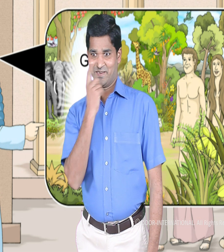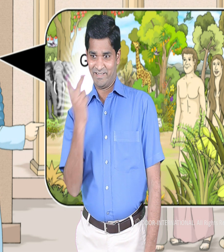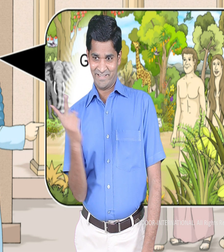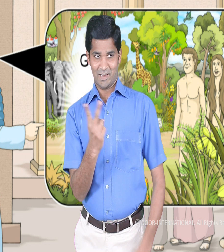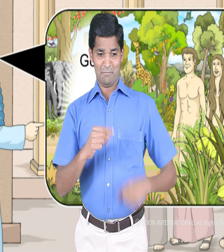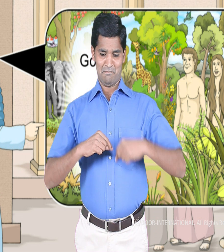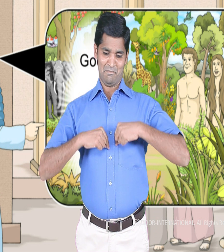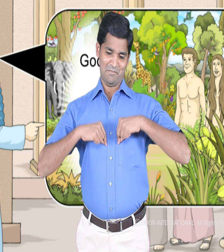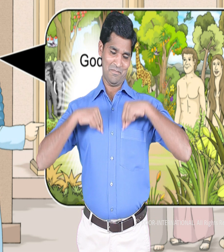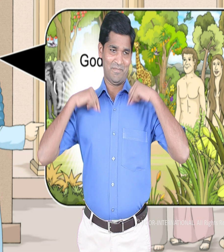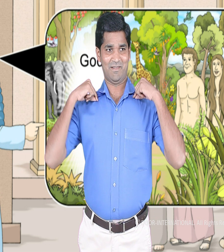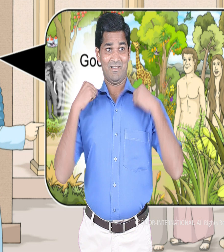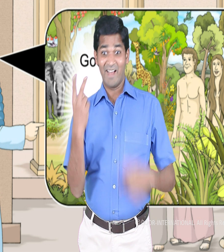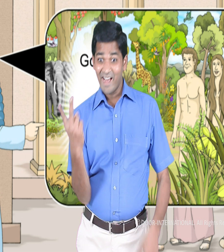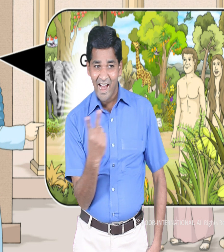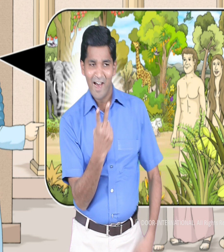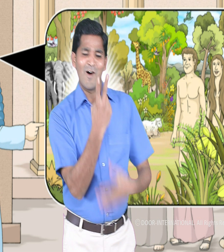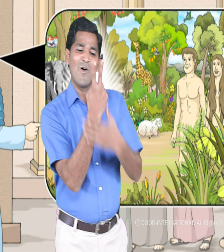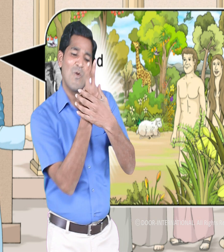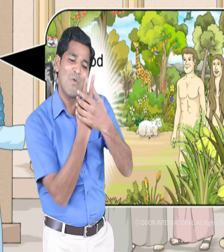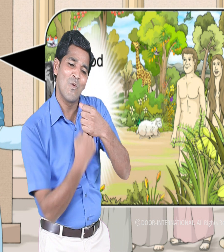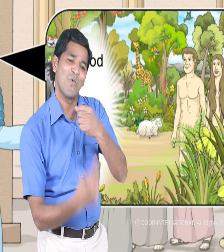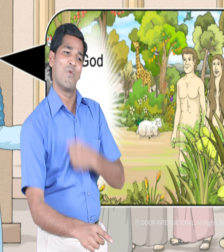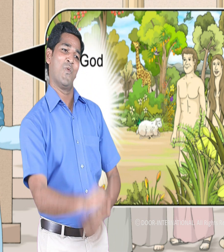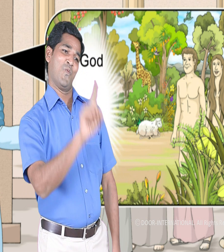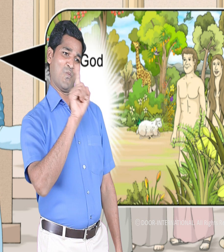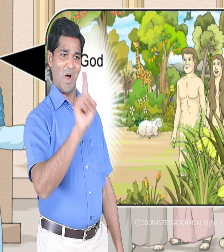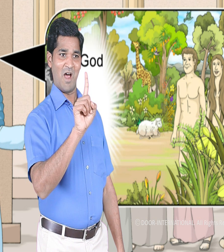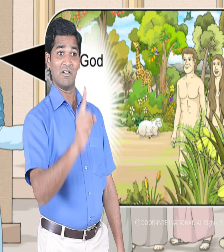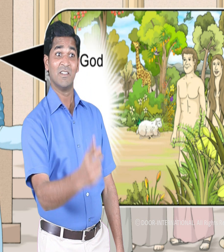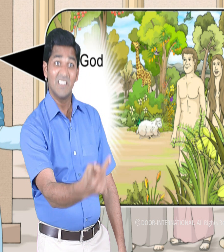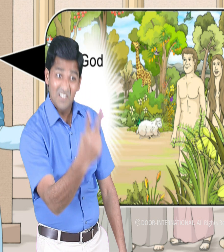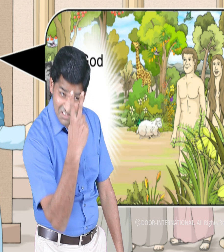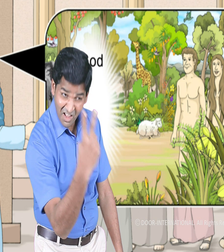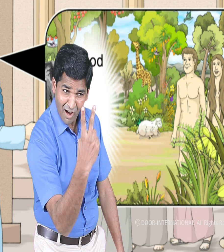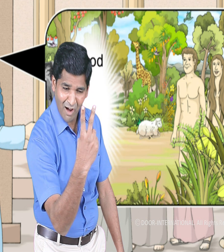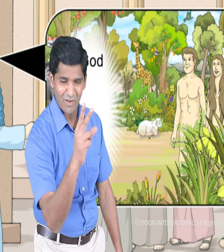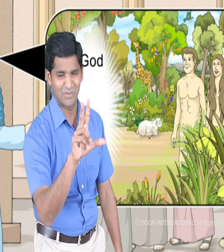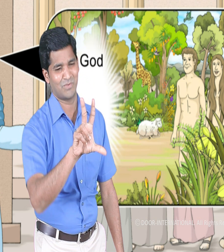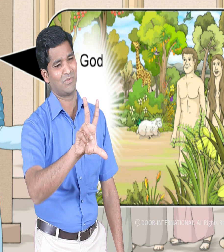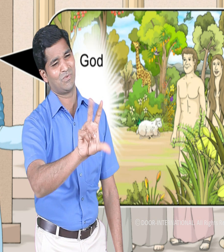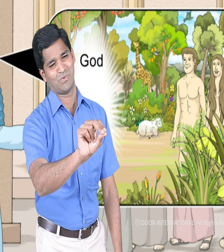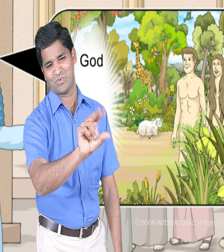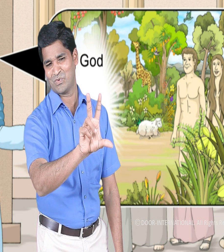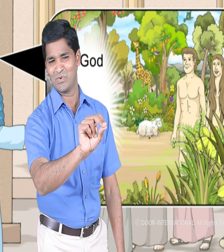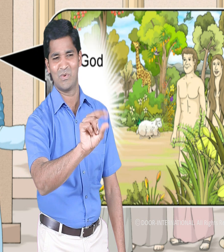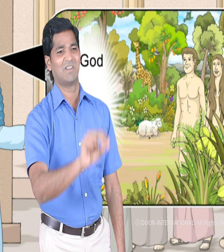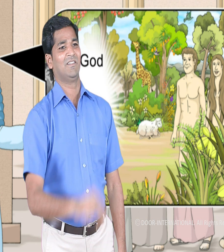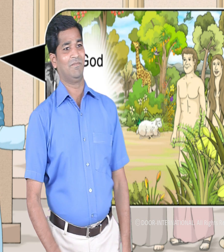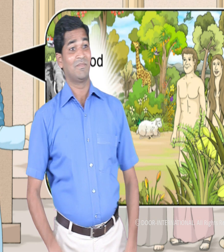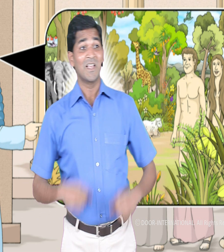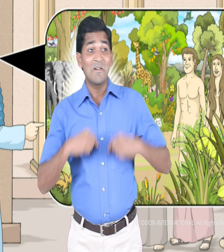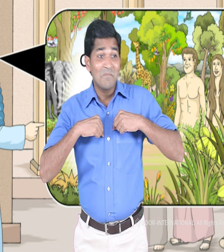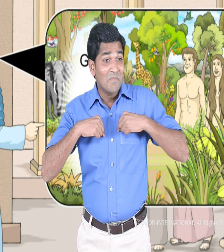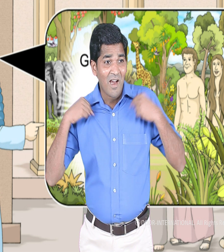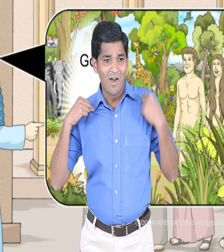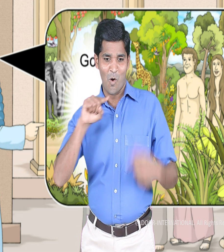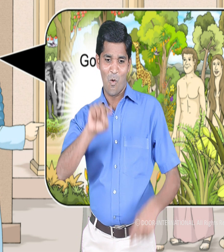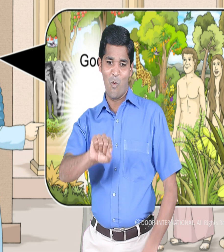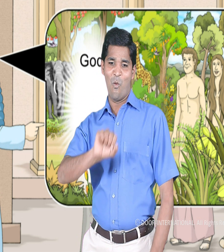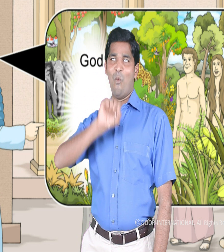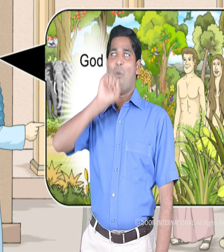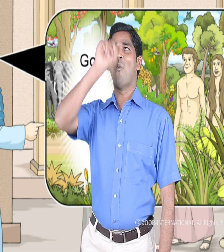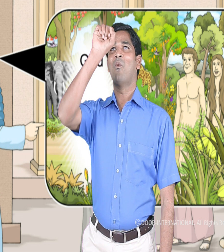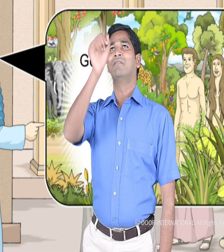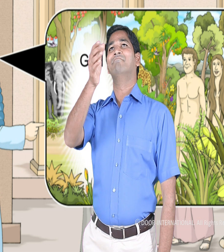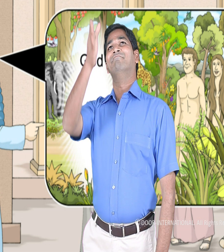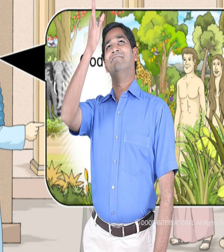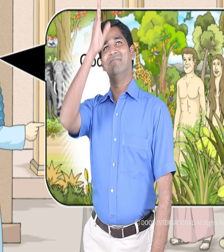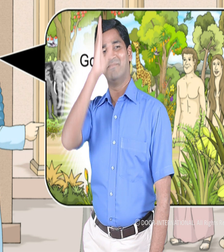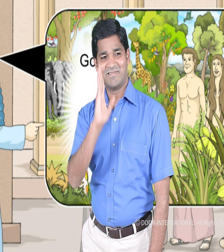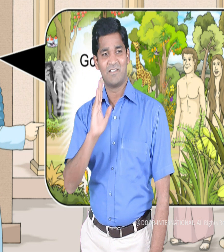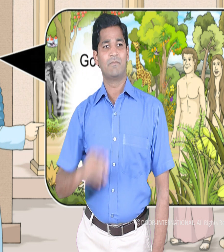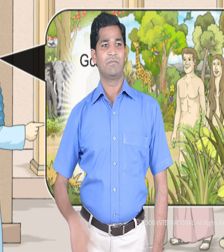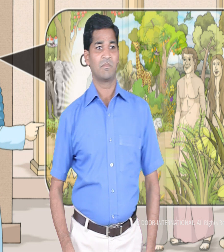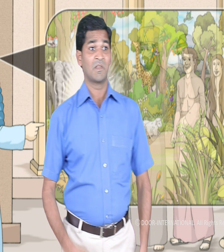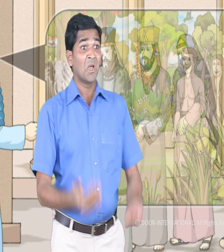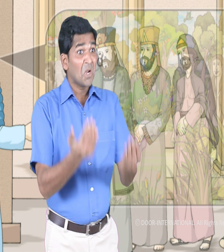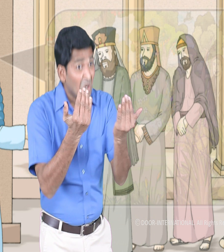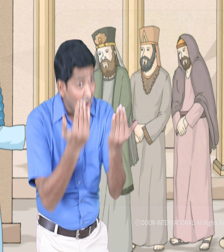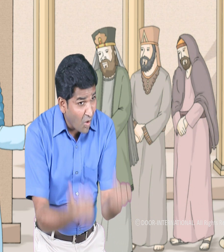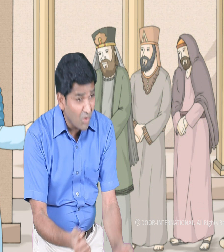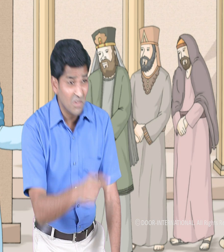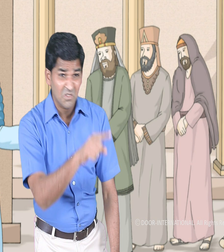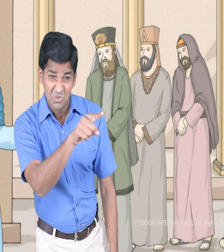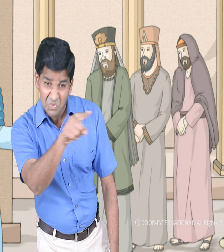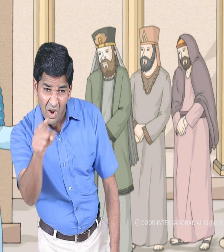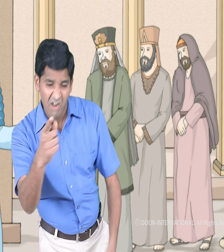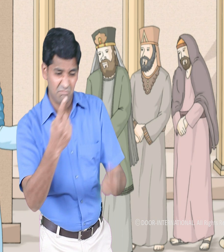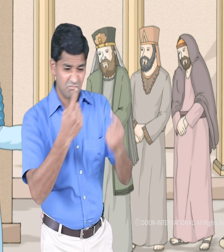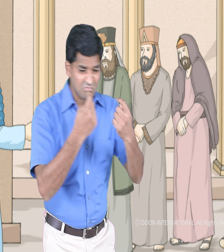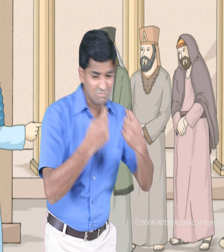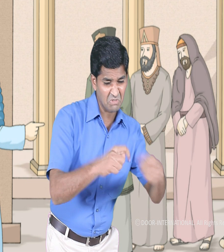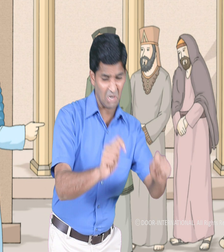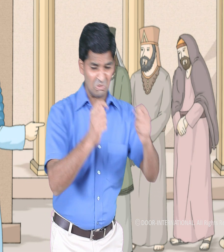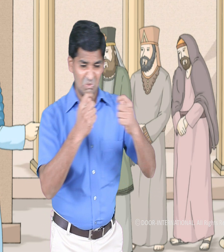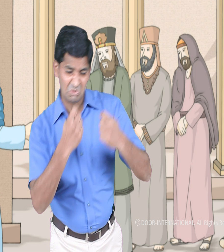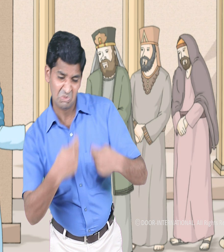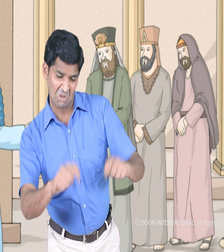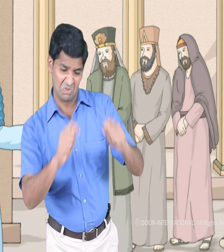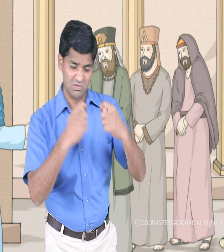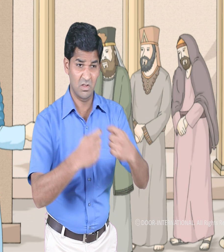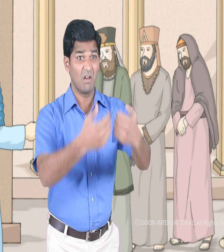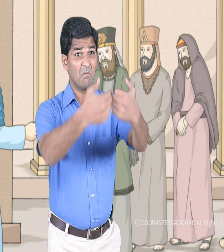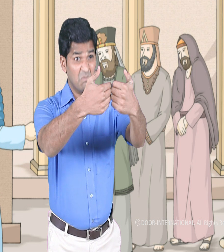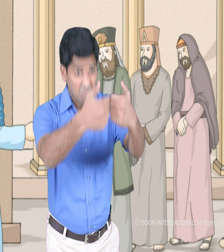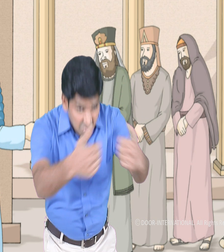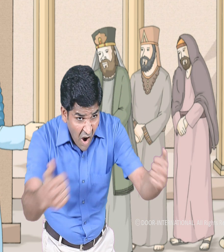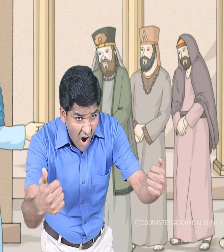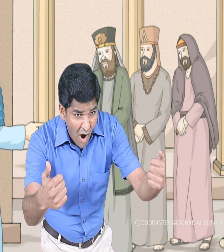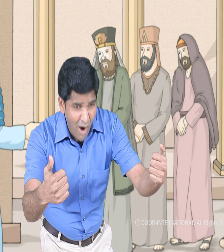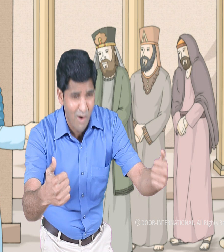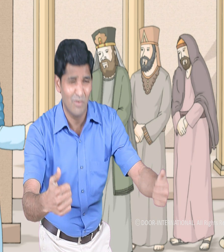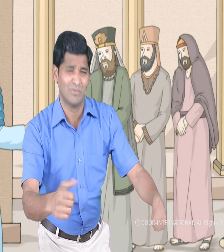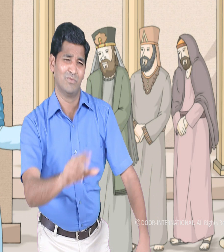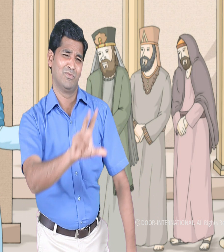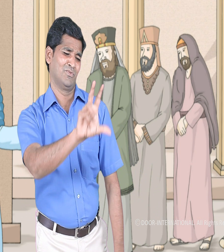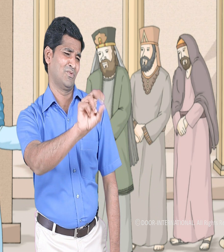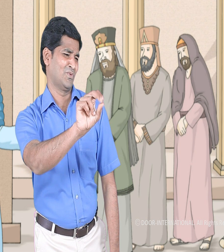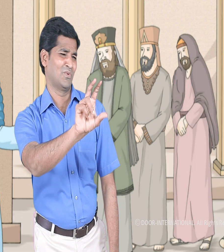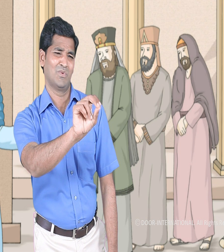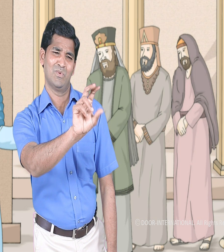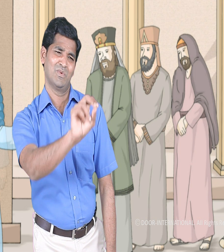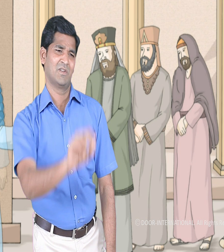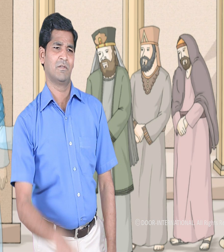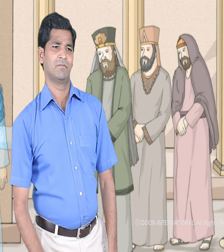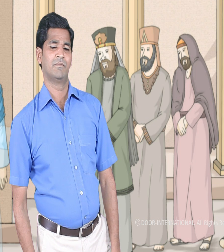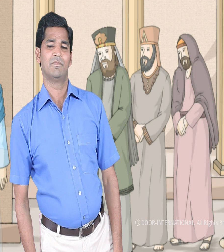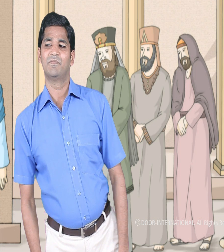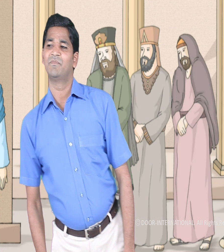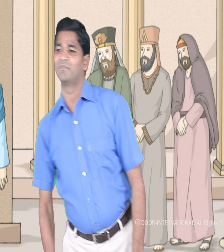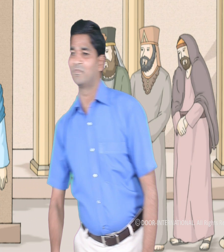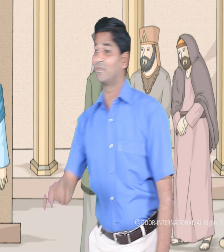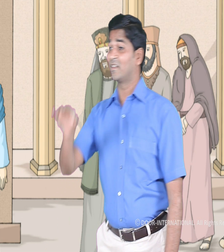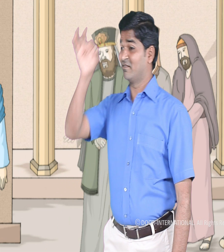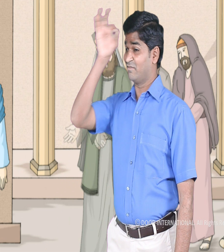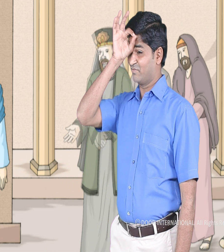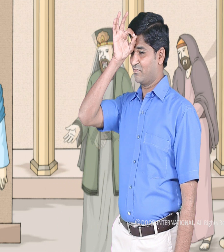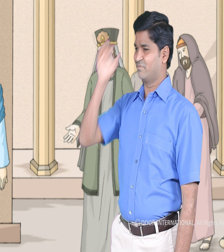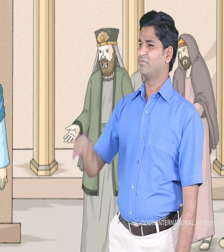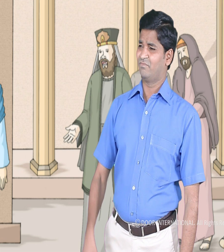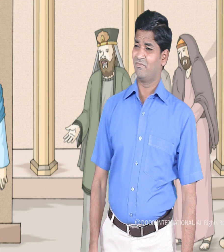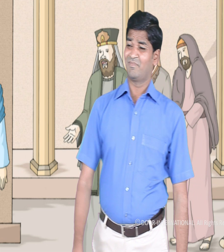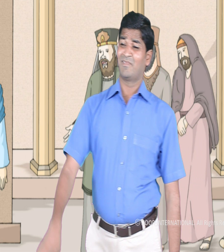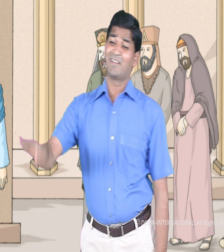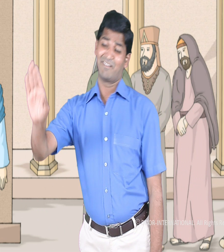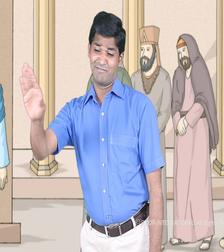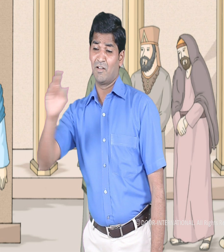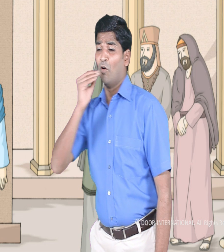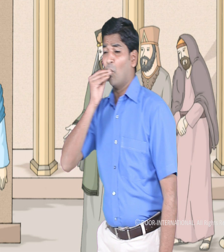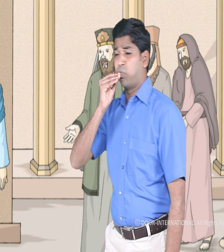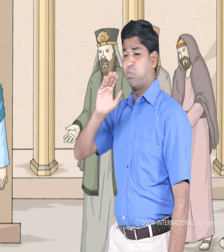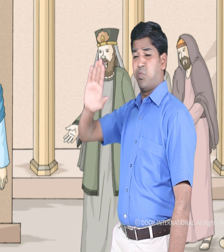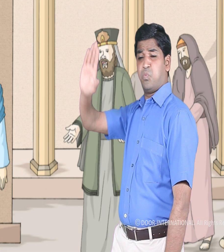So they are no longer two, but one flesh. Therefore what God has joined together, let man not separate.”